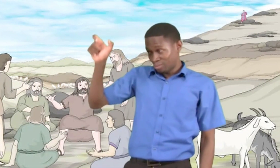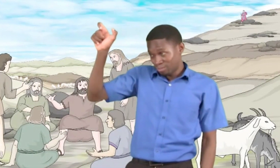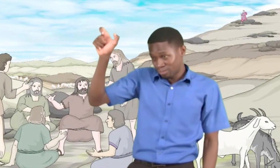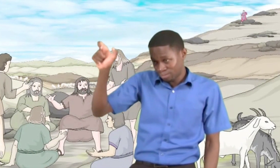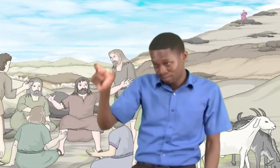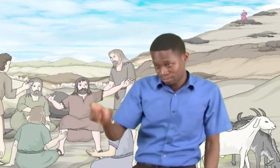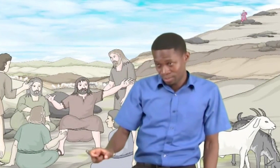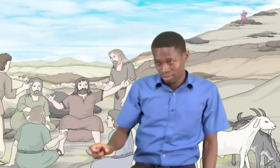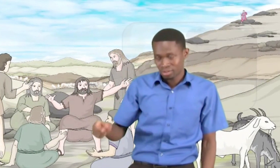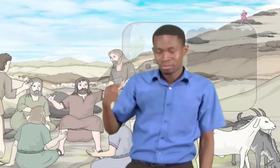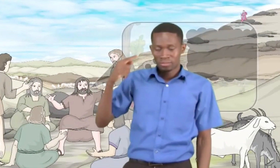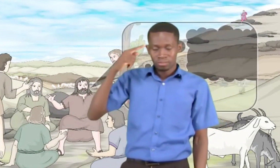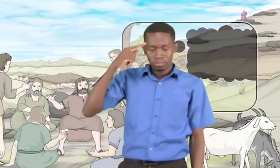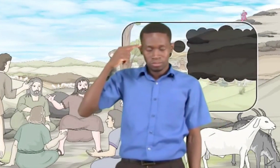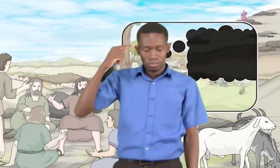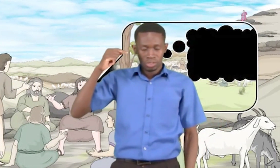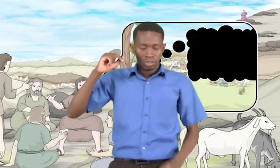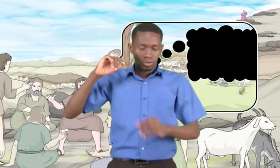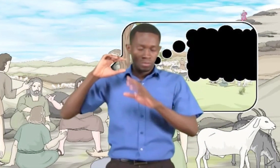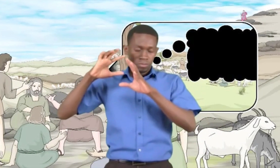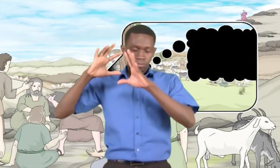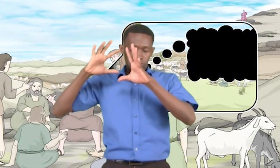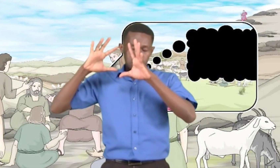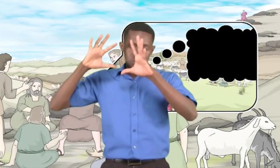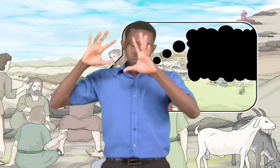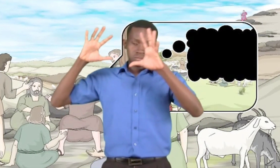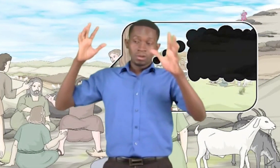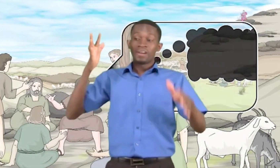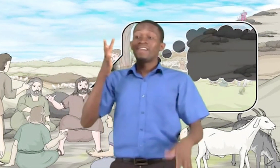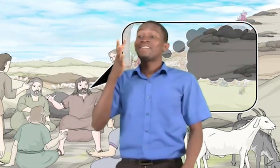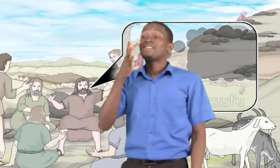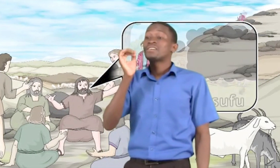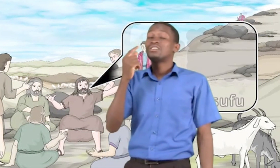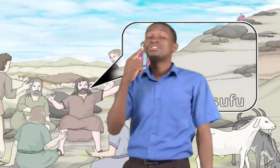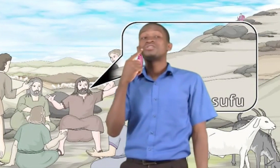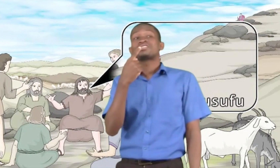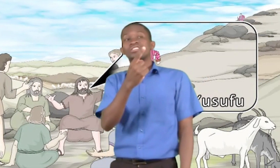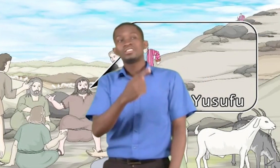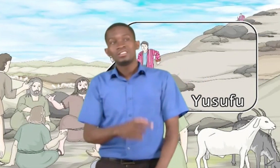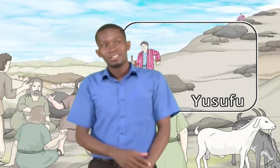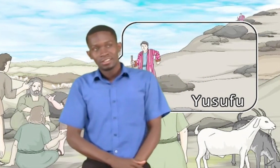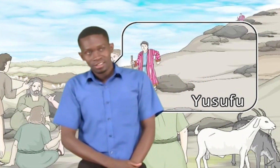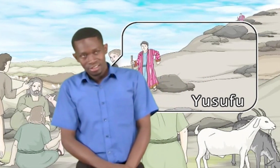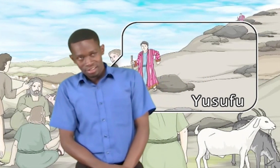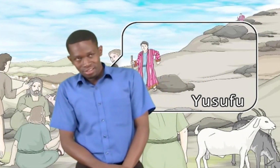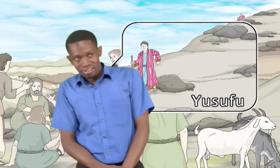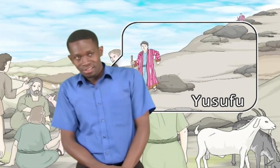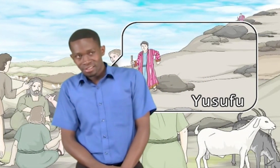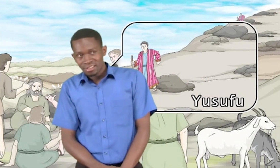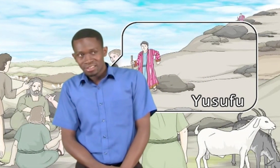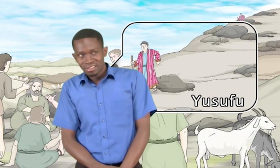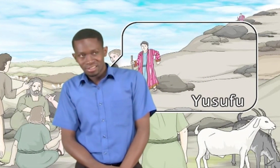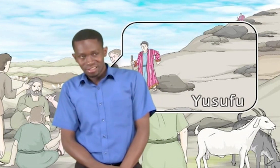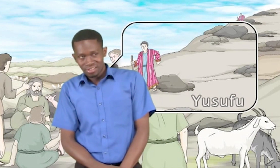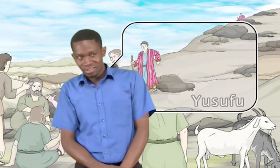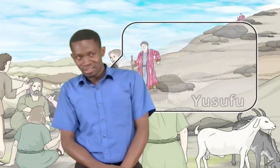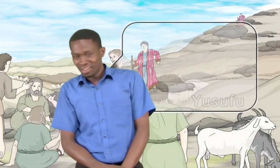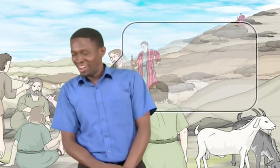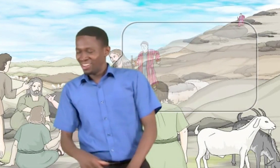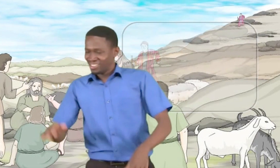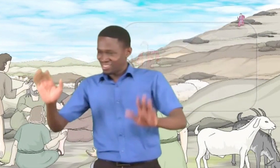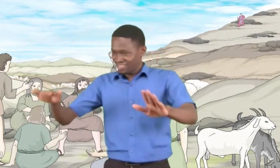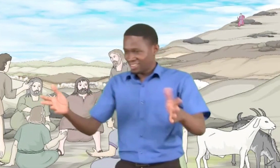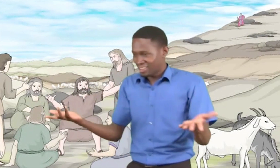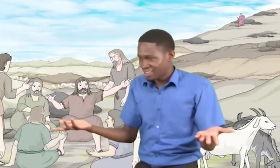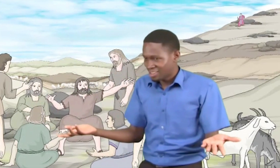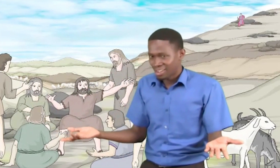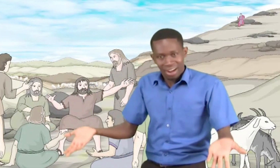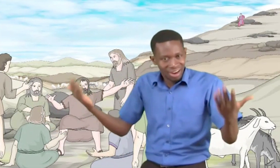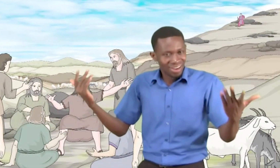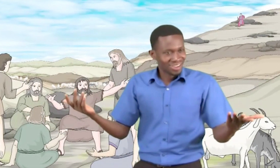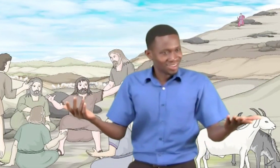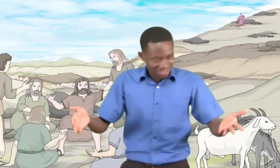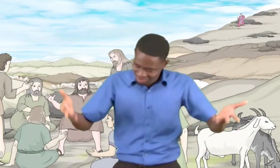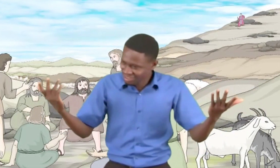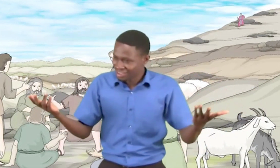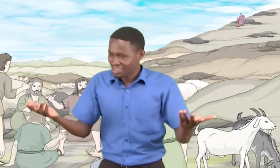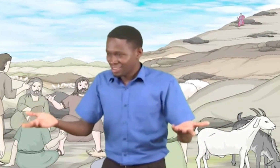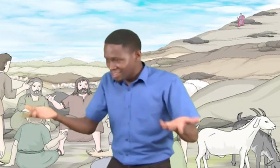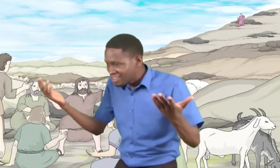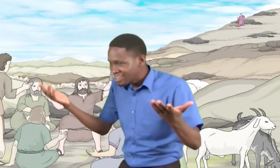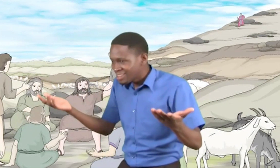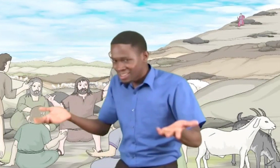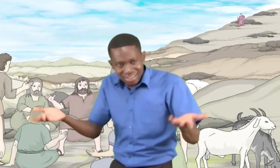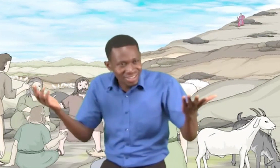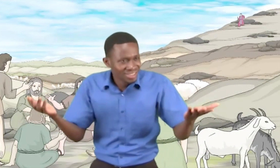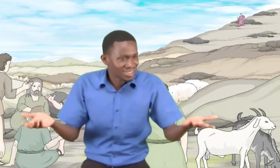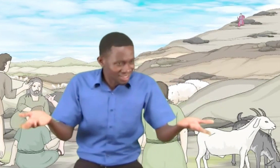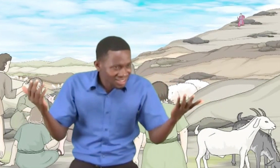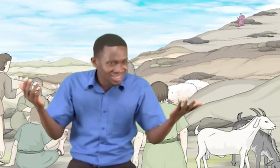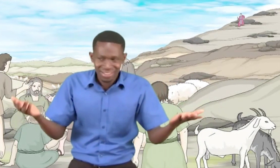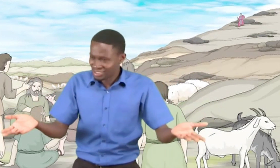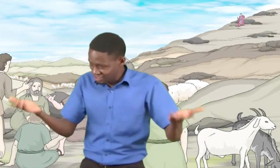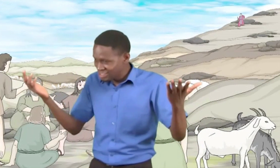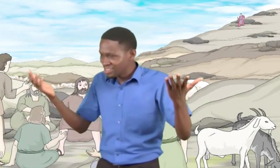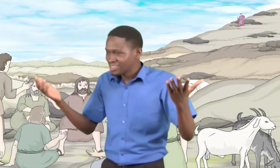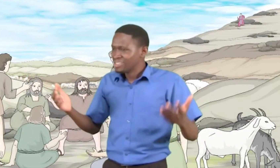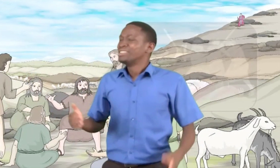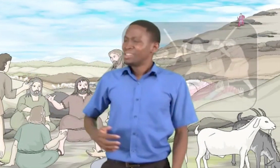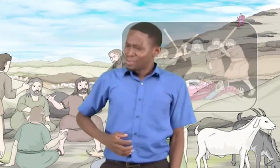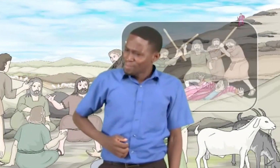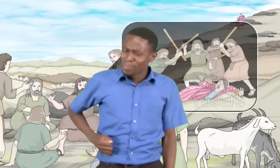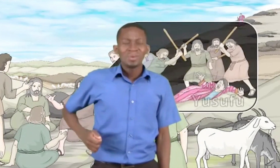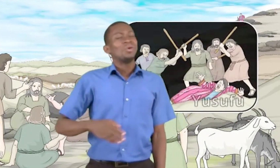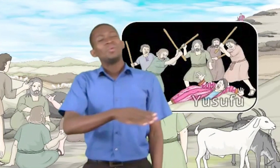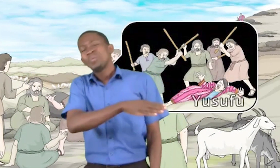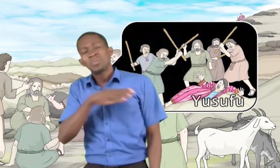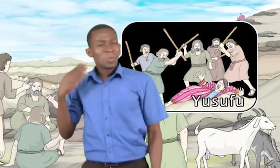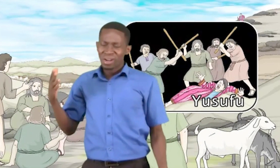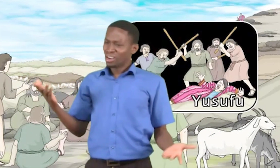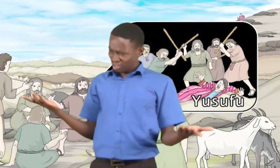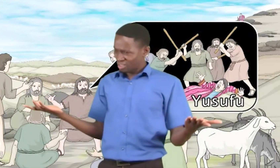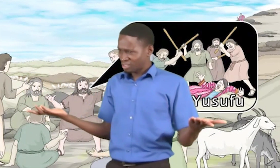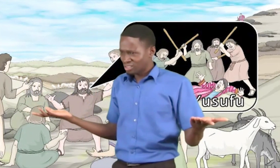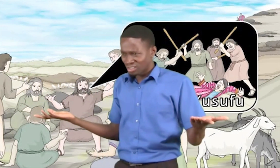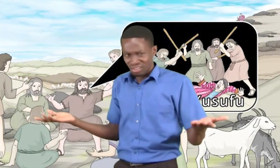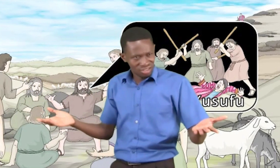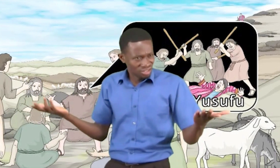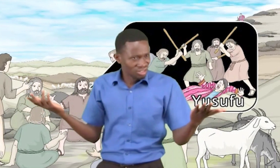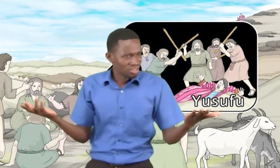“Here comes that dreamer!” they said to one another.